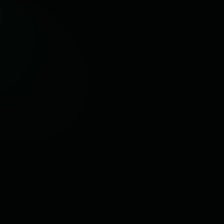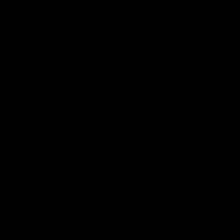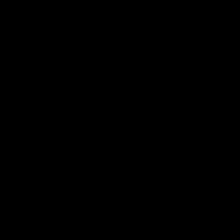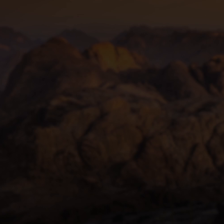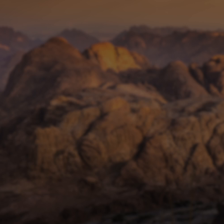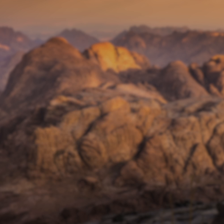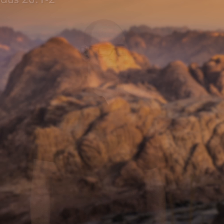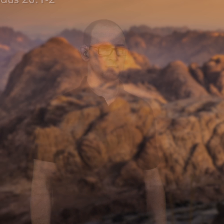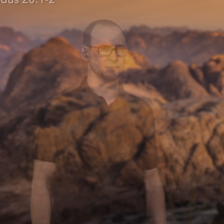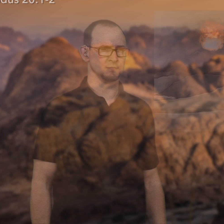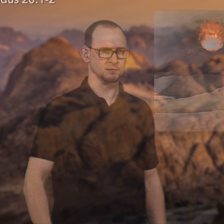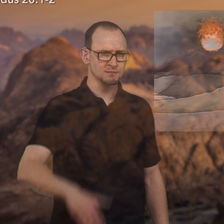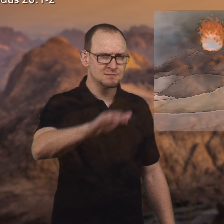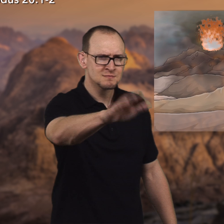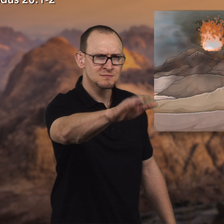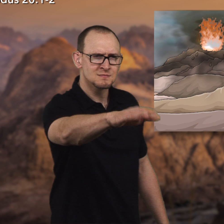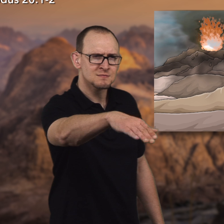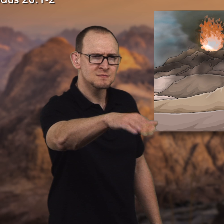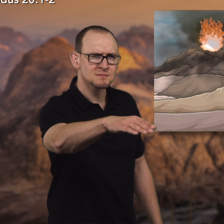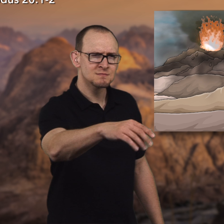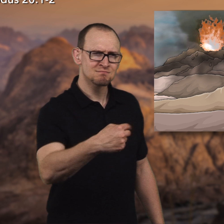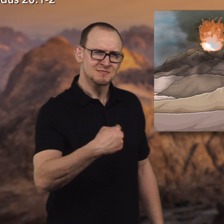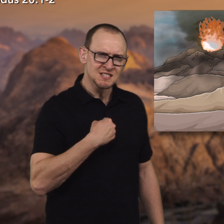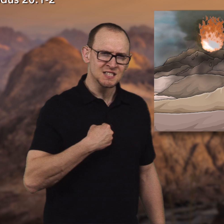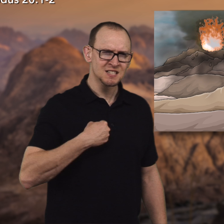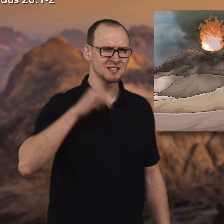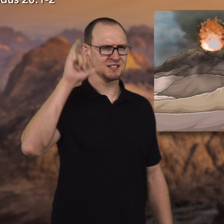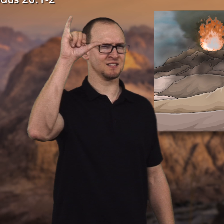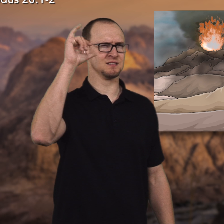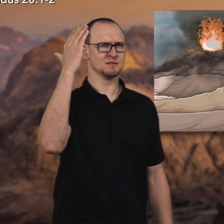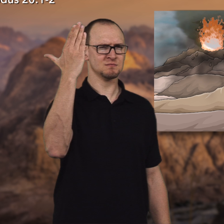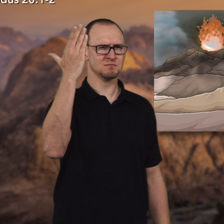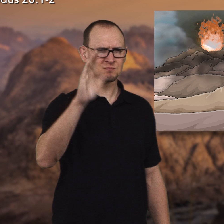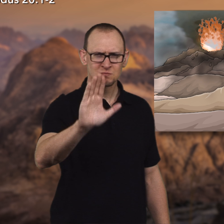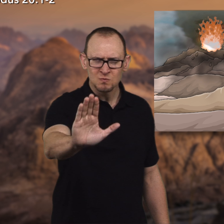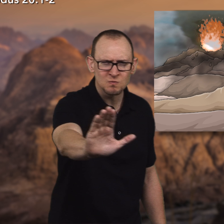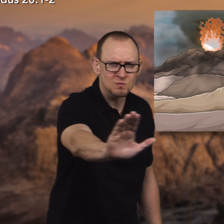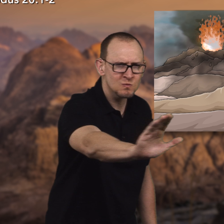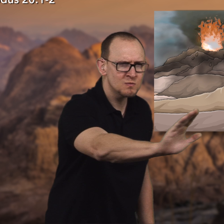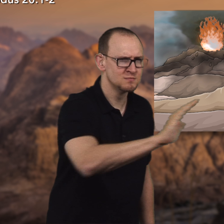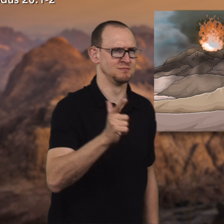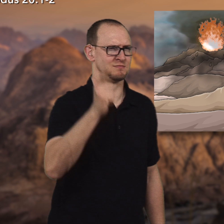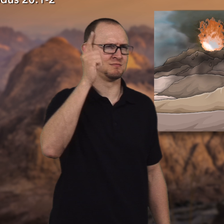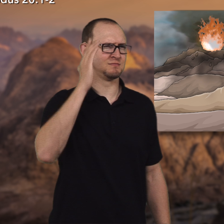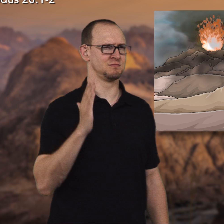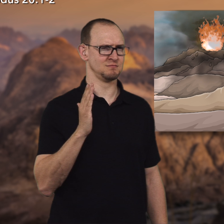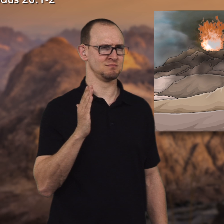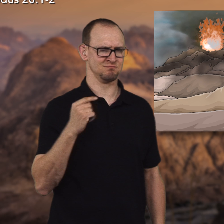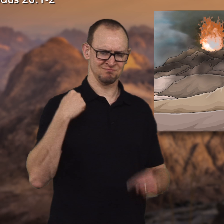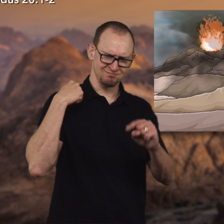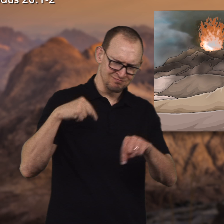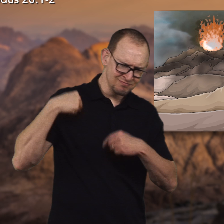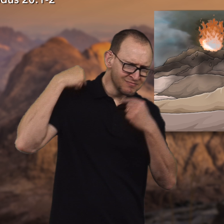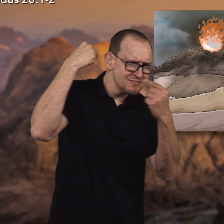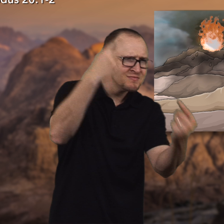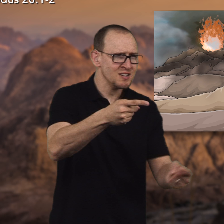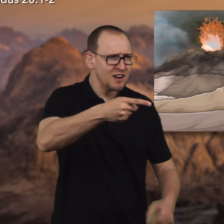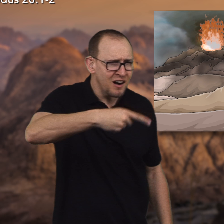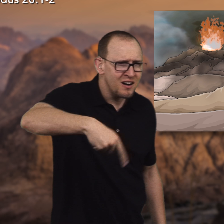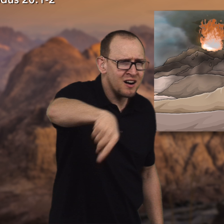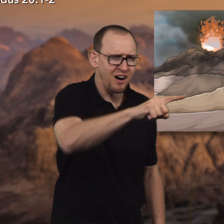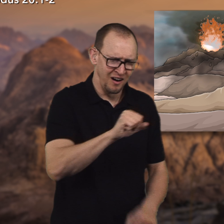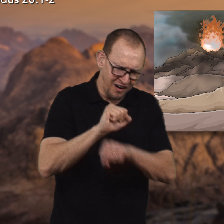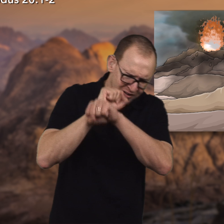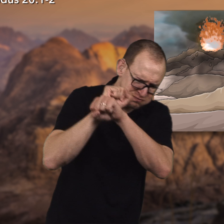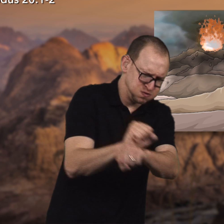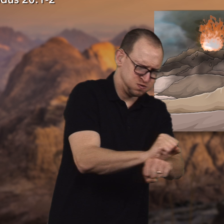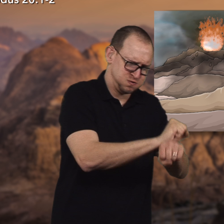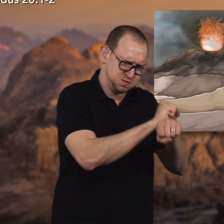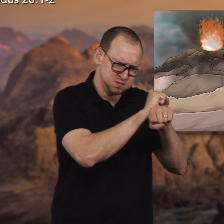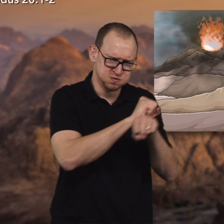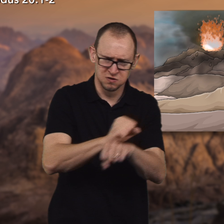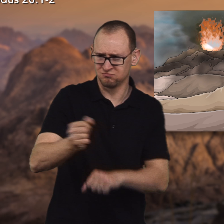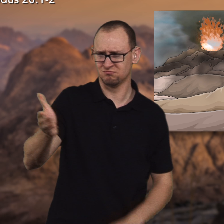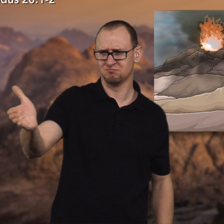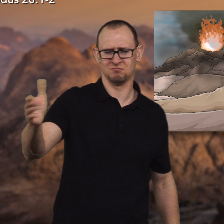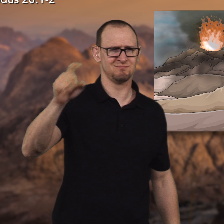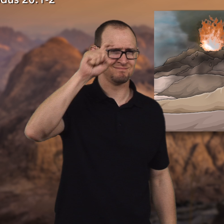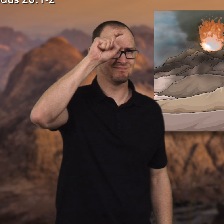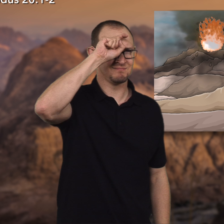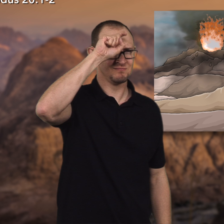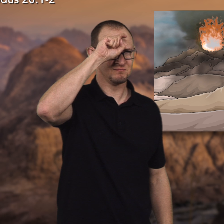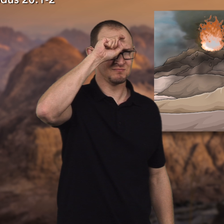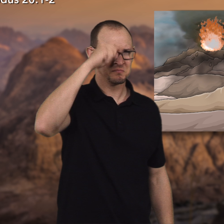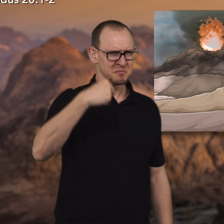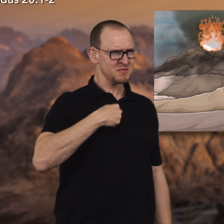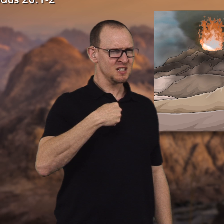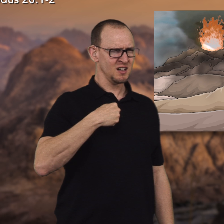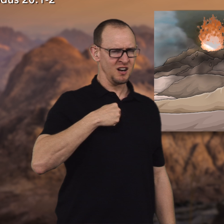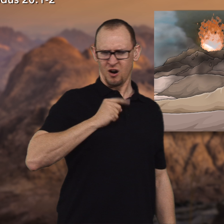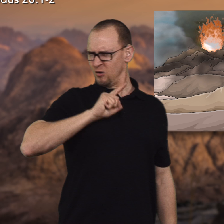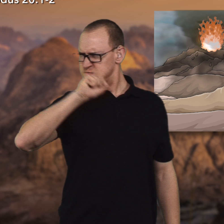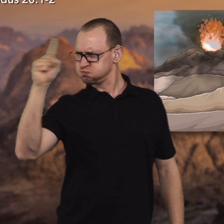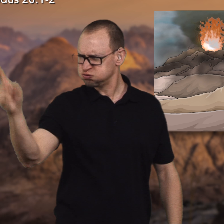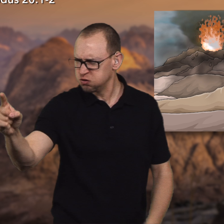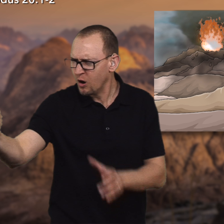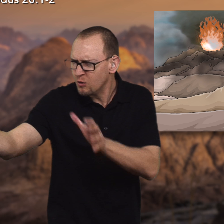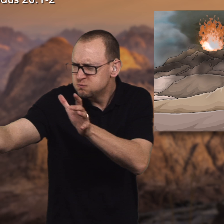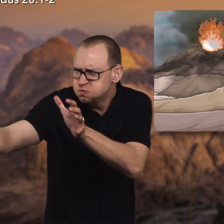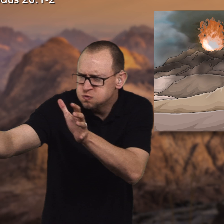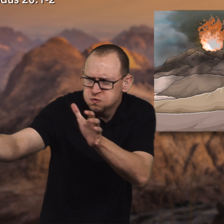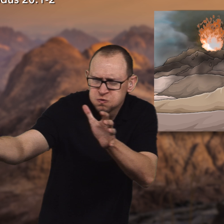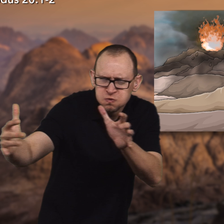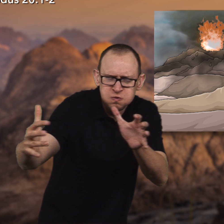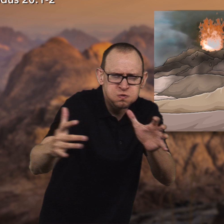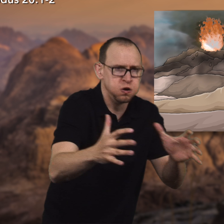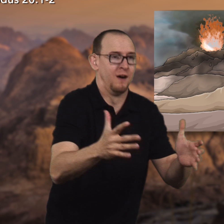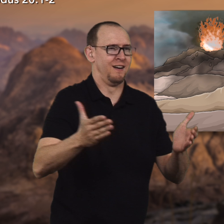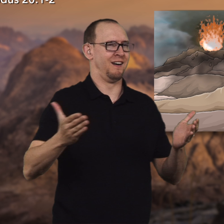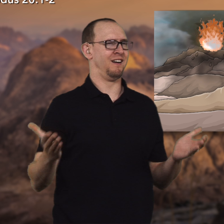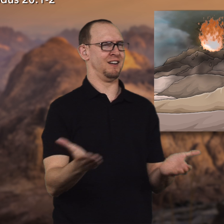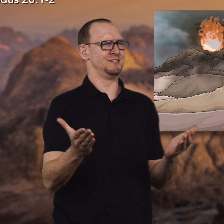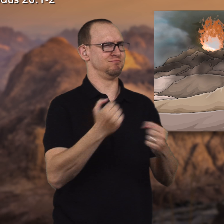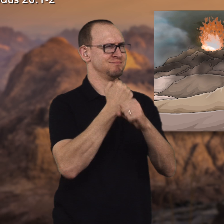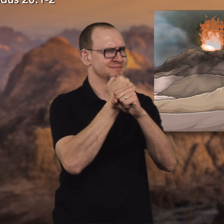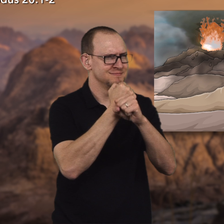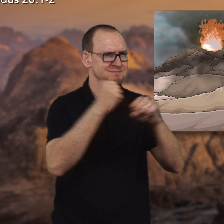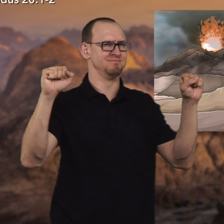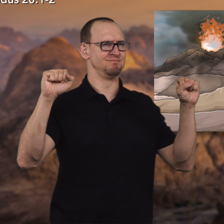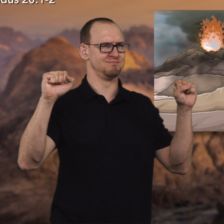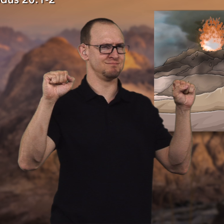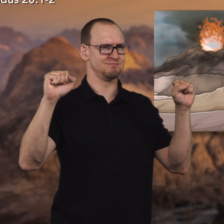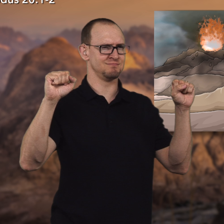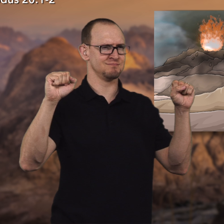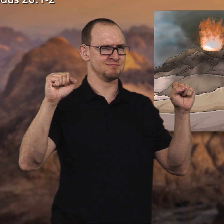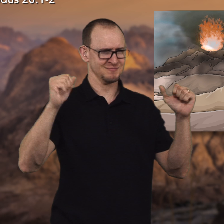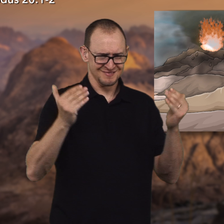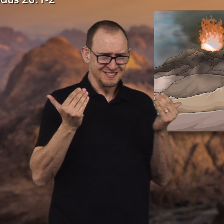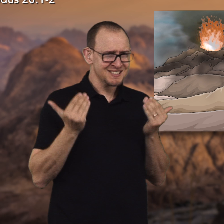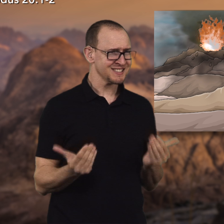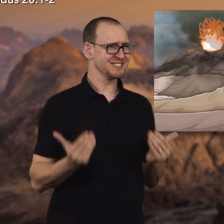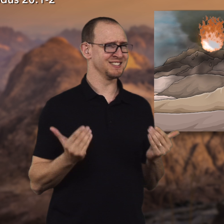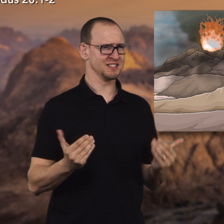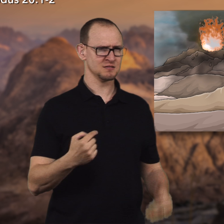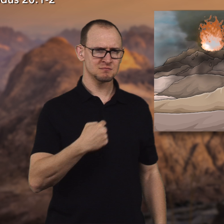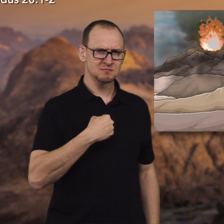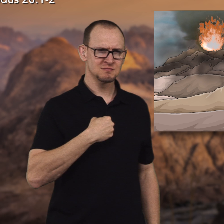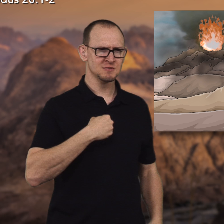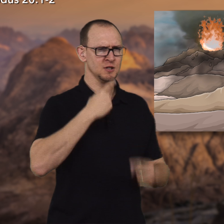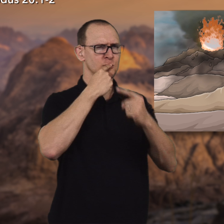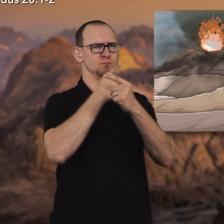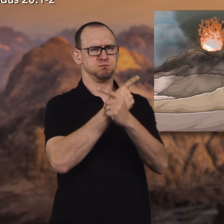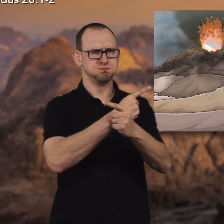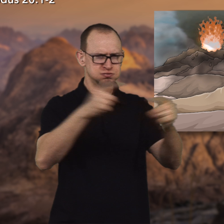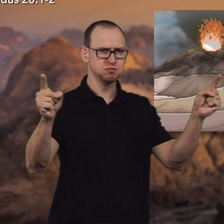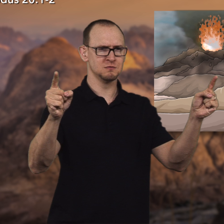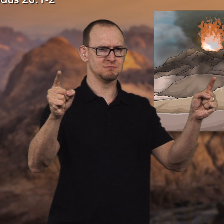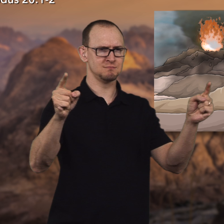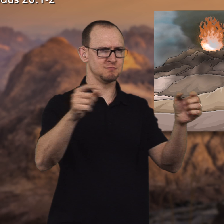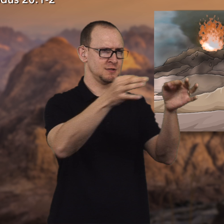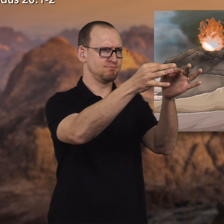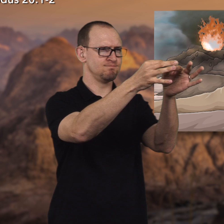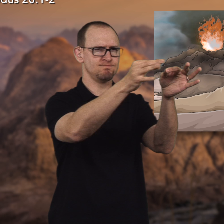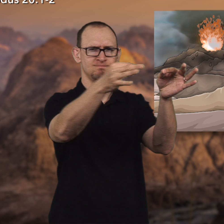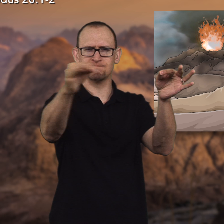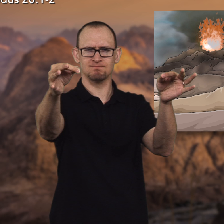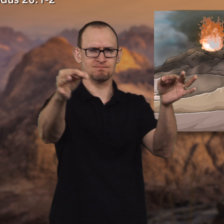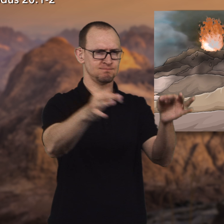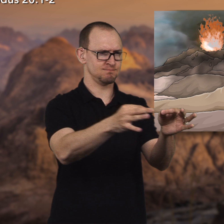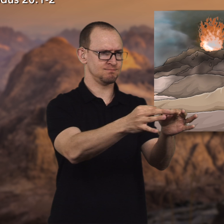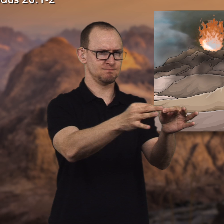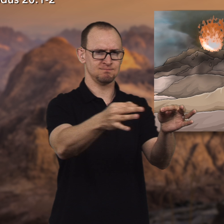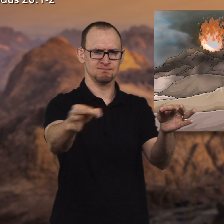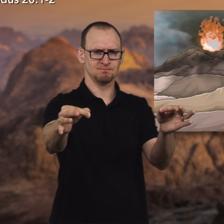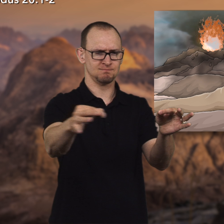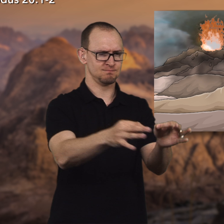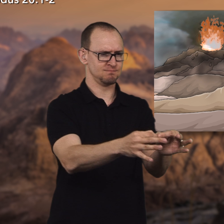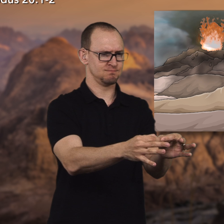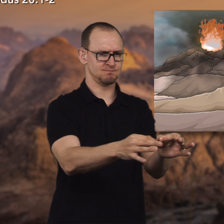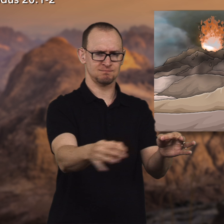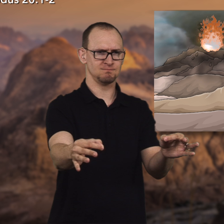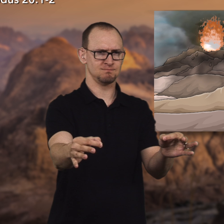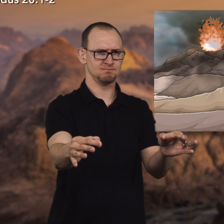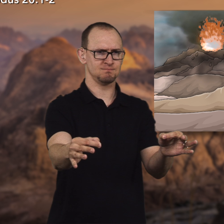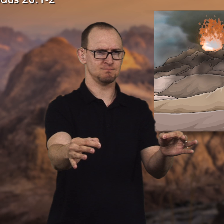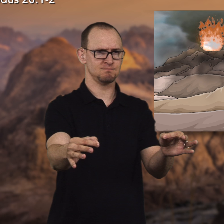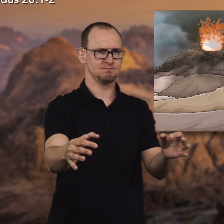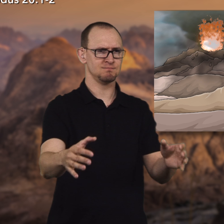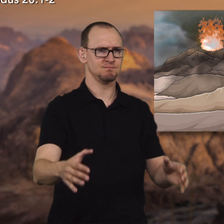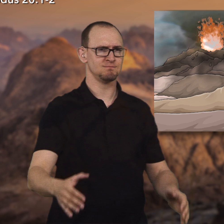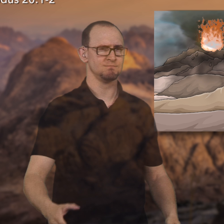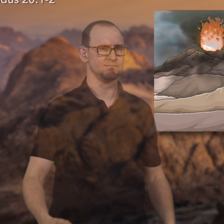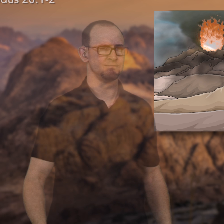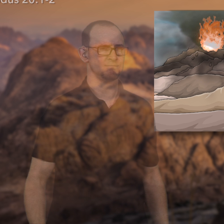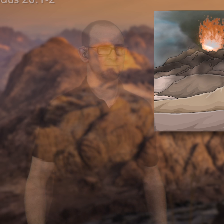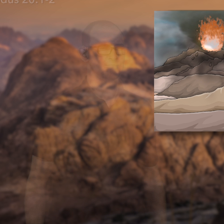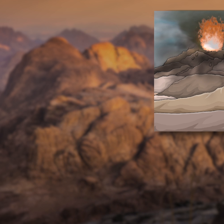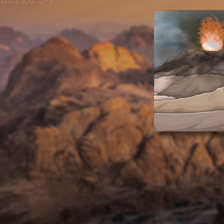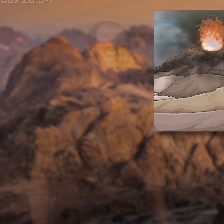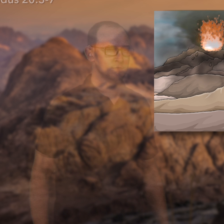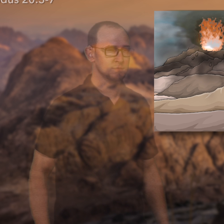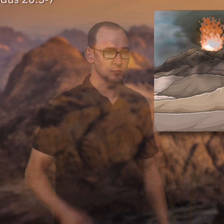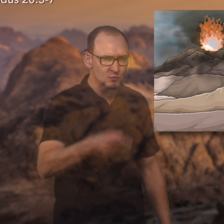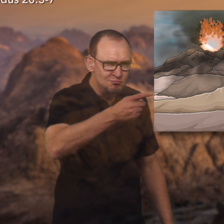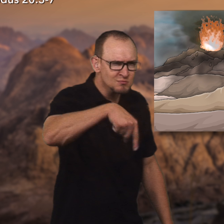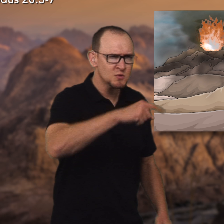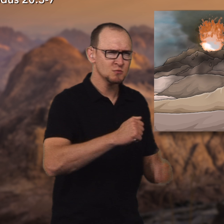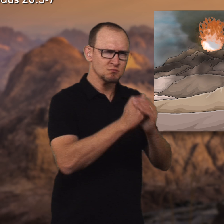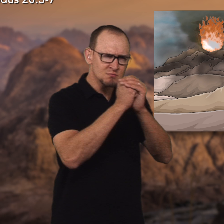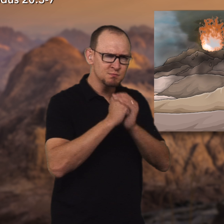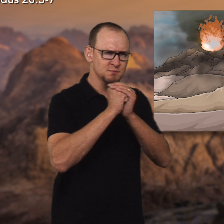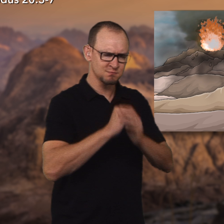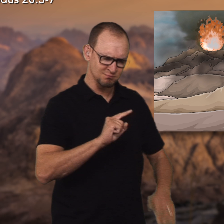And God spoke all these words: “I am the LORD your God, who brought you out of the land of Egypt, out of the house of slavery.